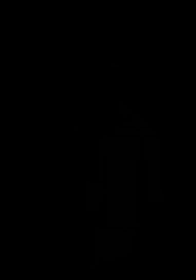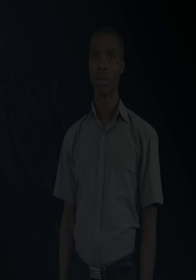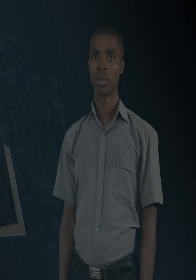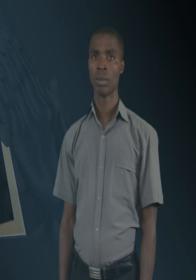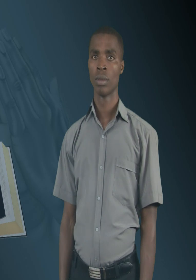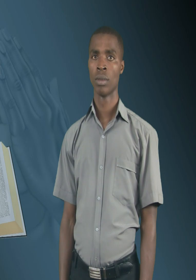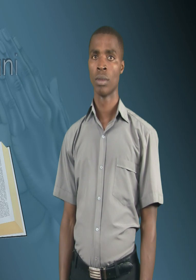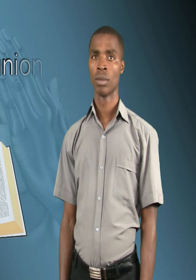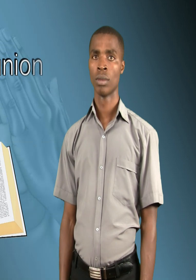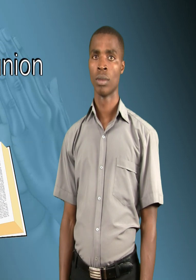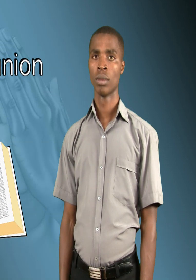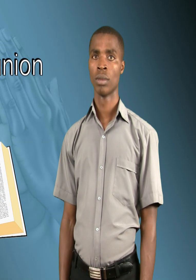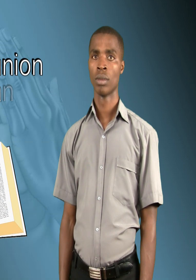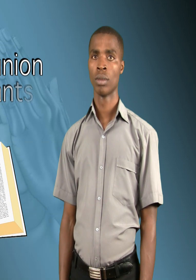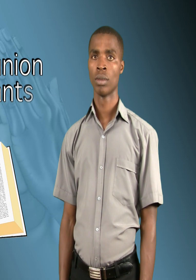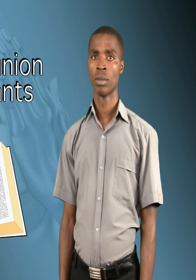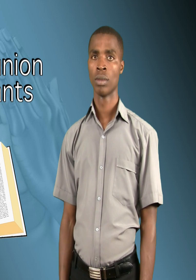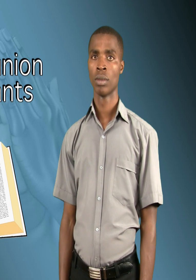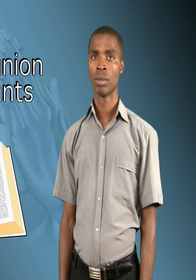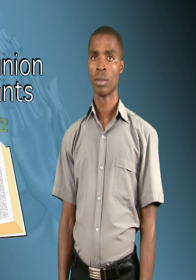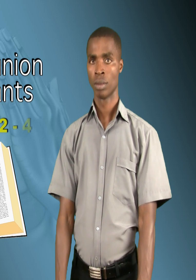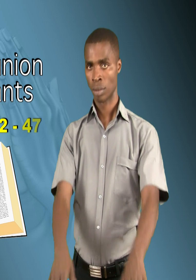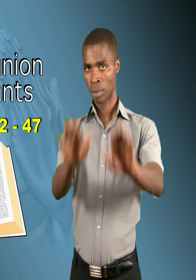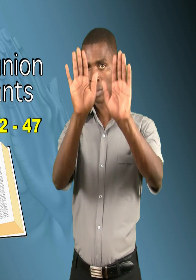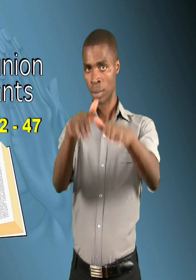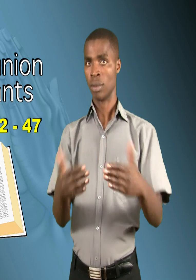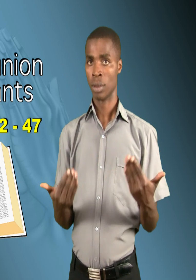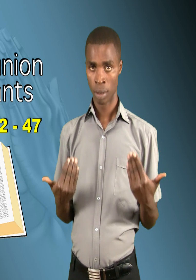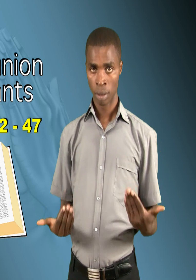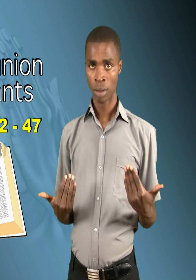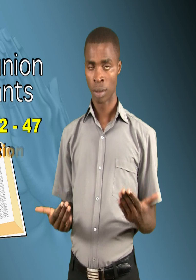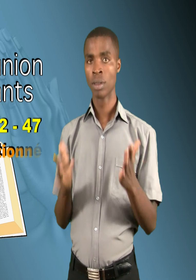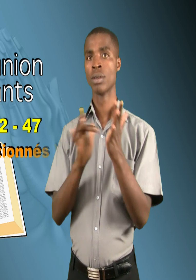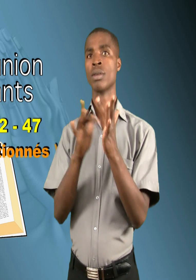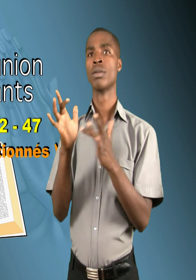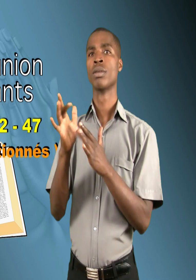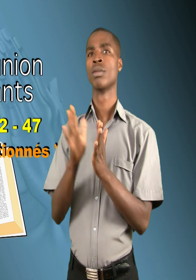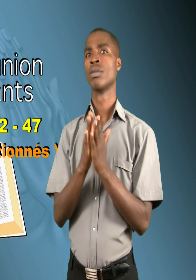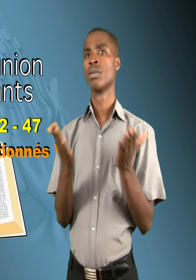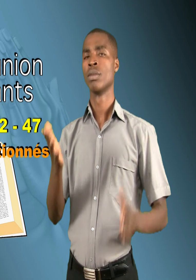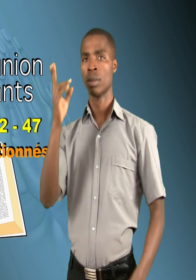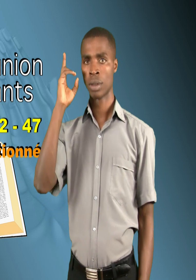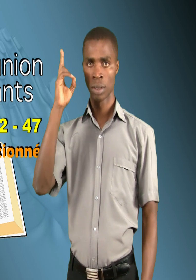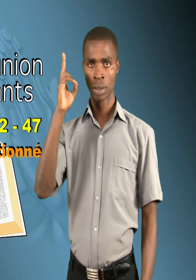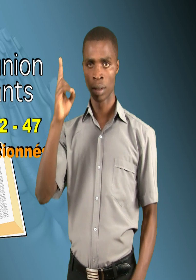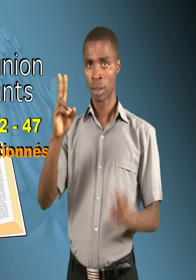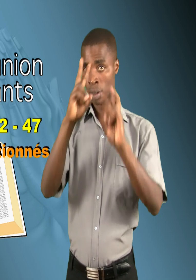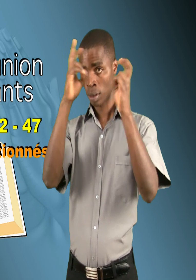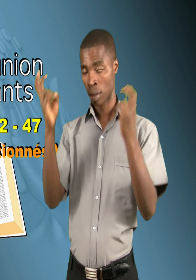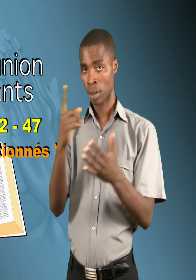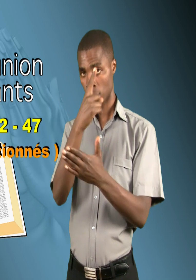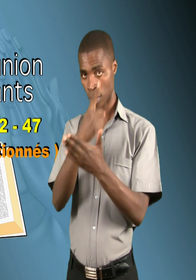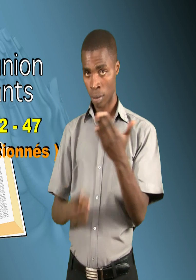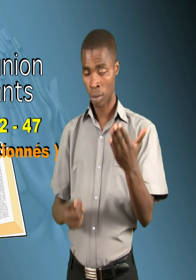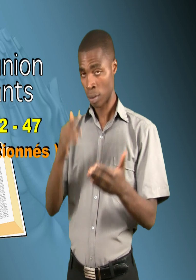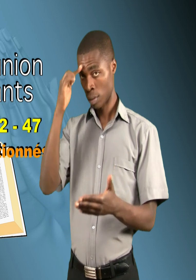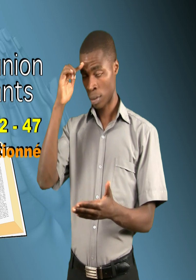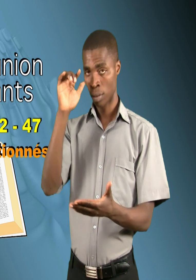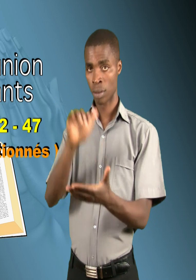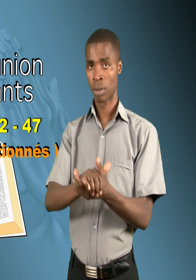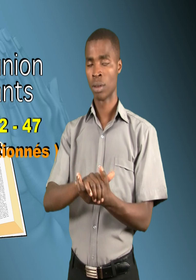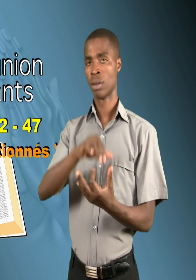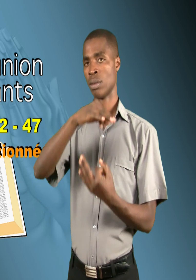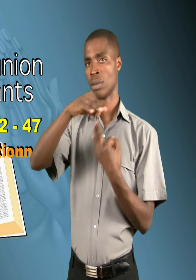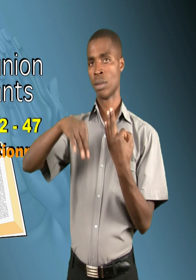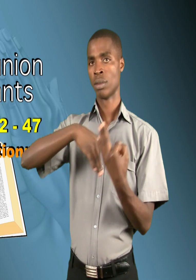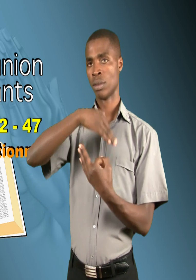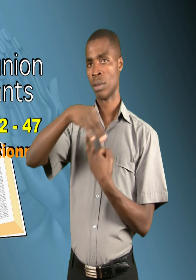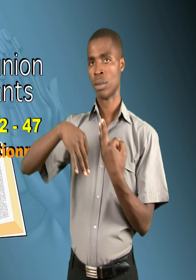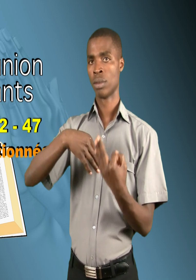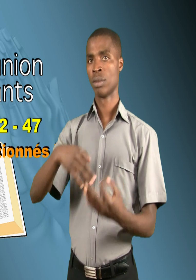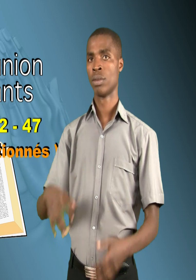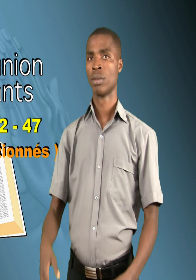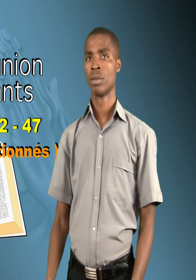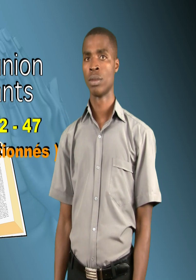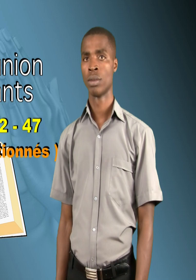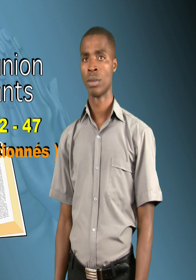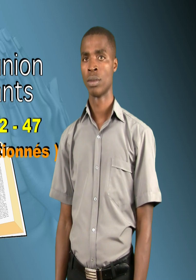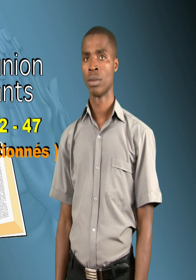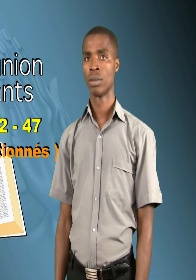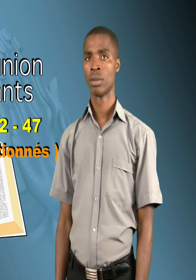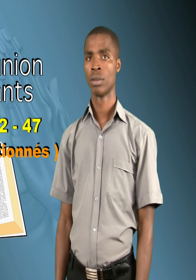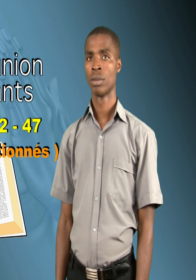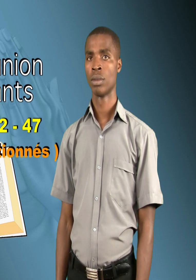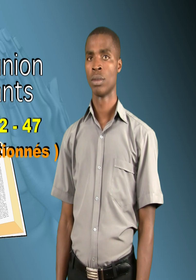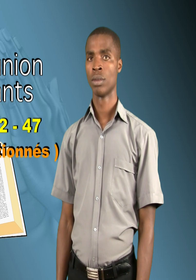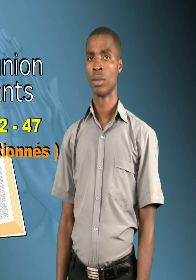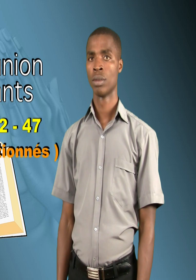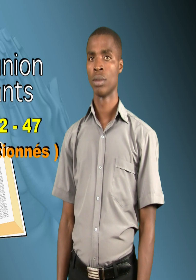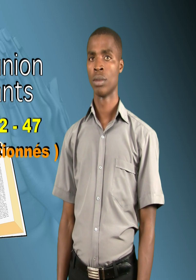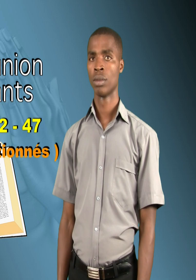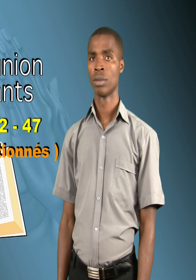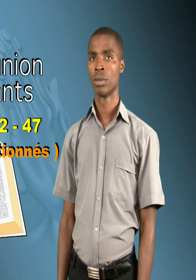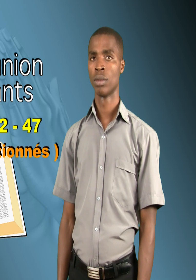The fellowship of the believers